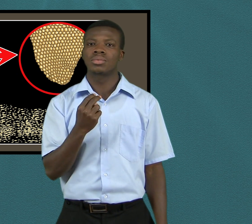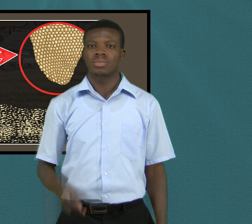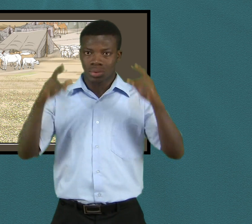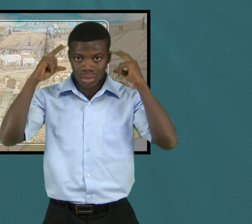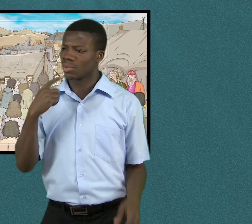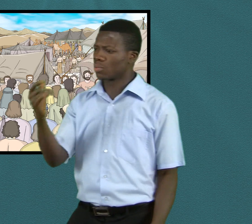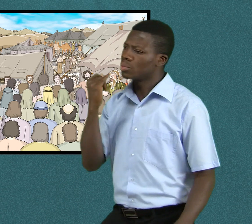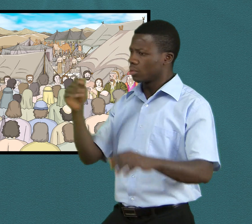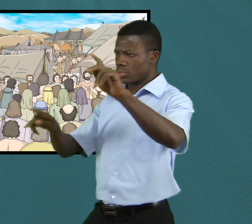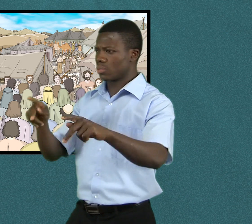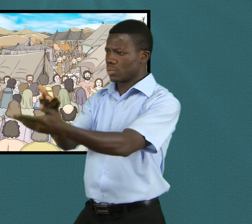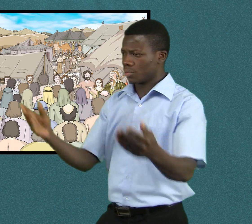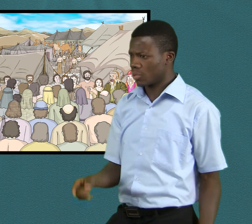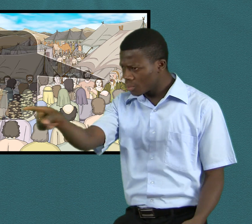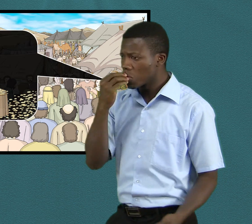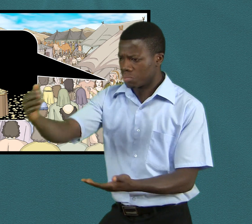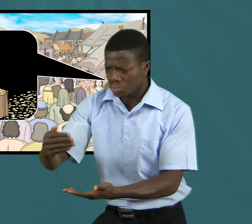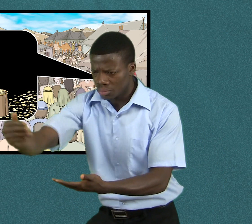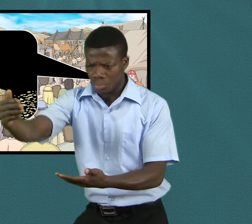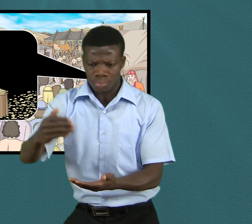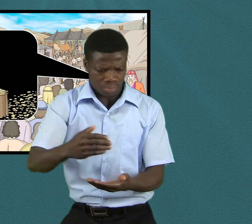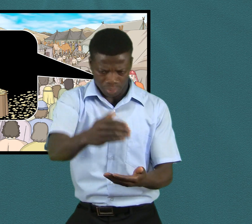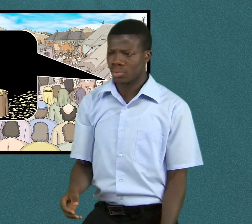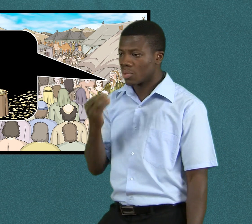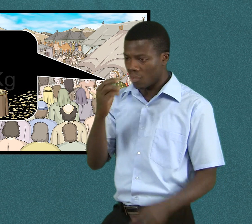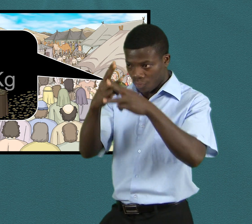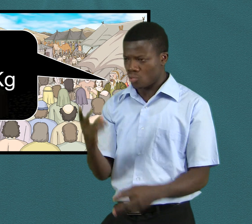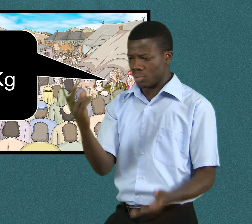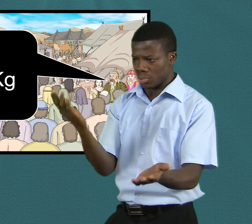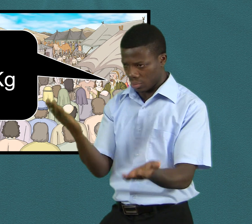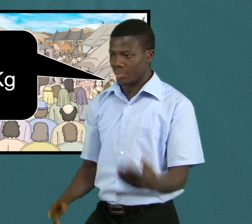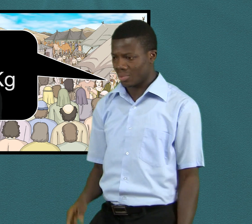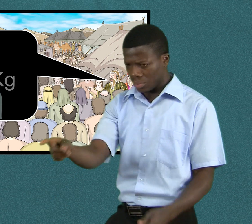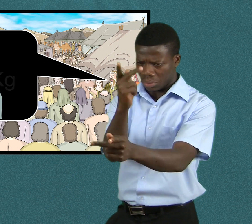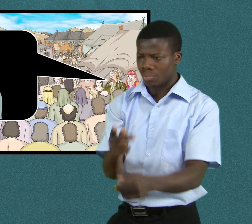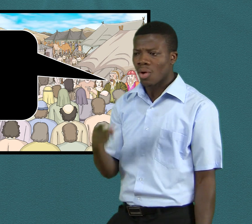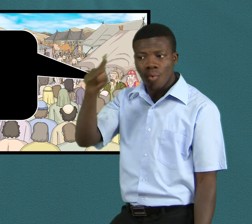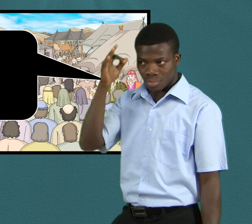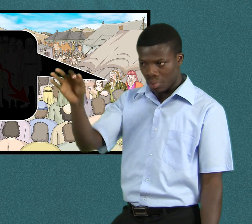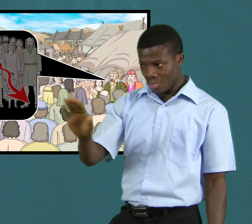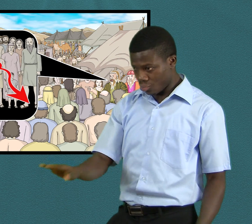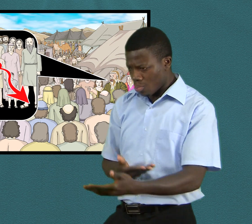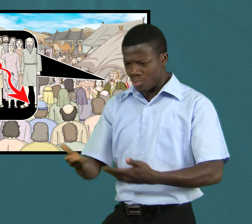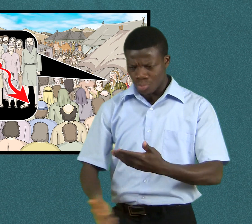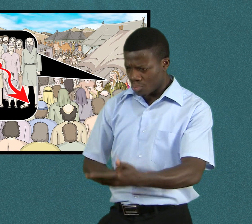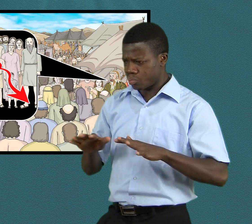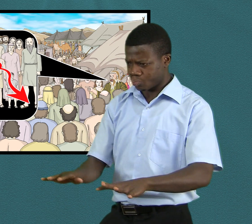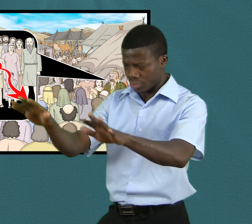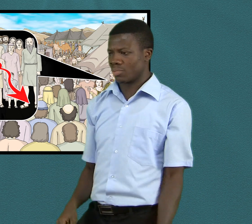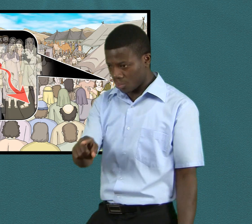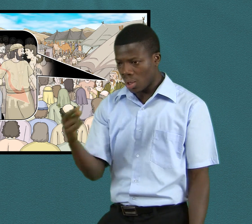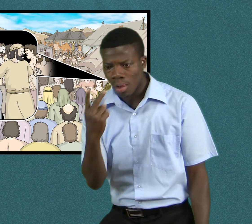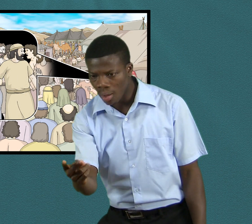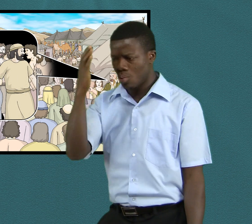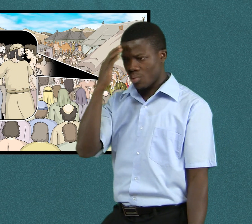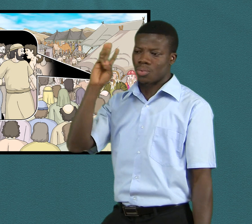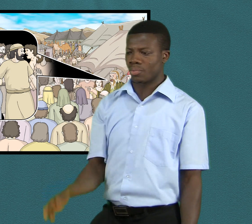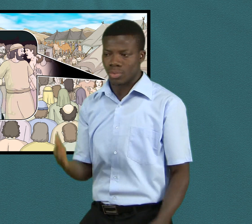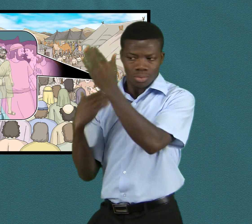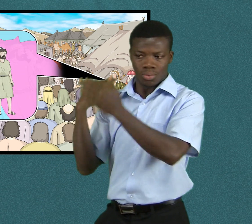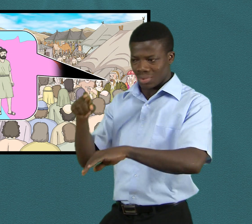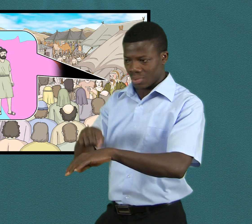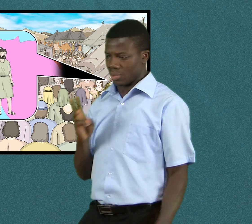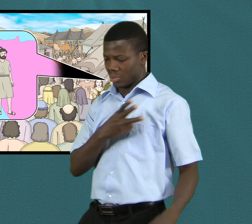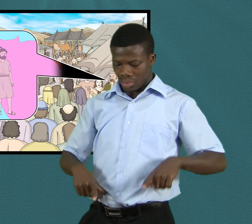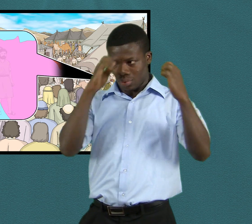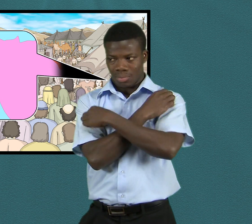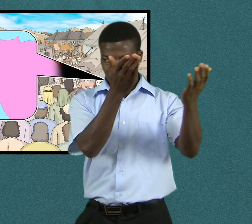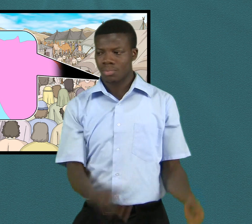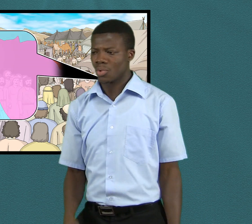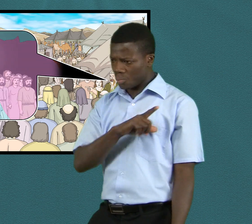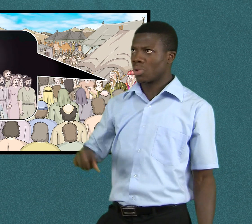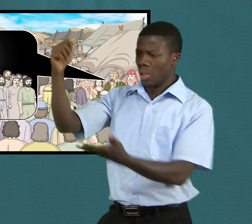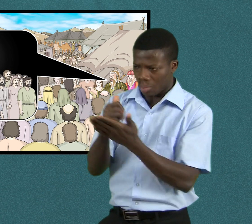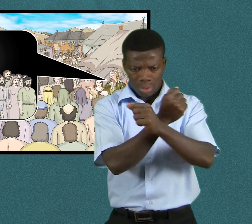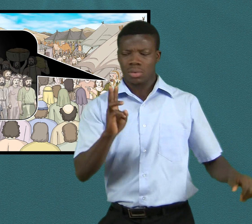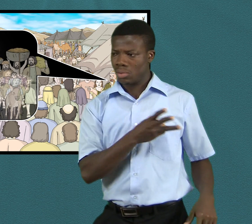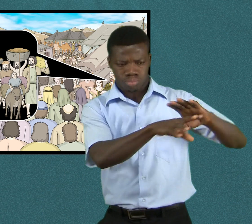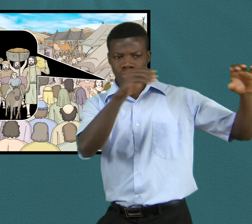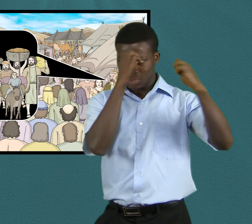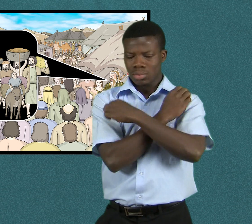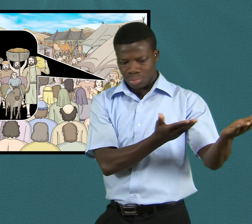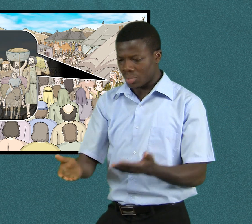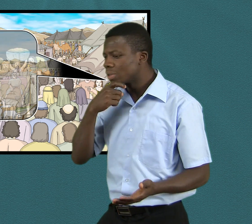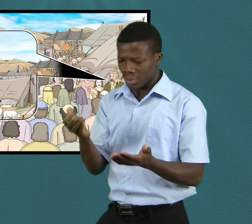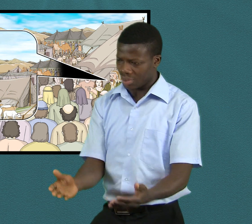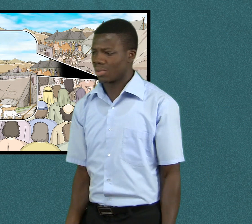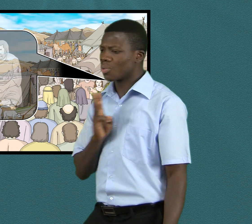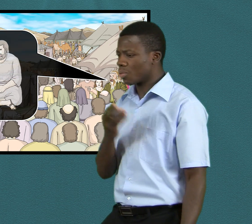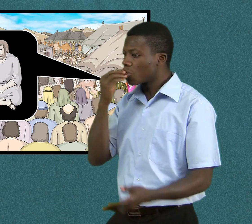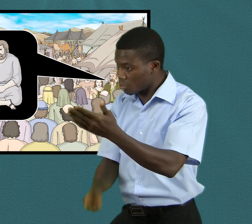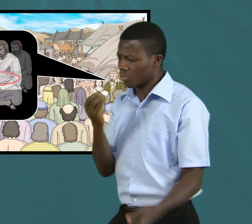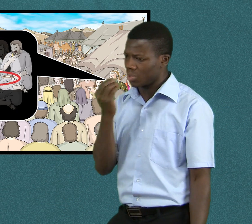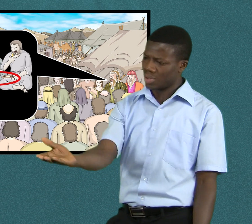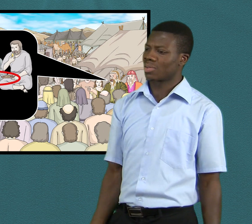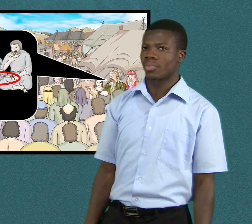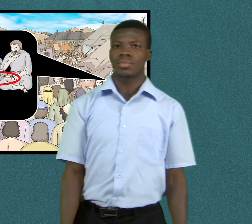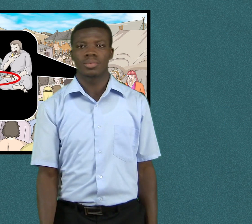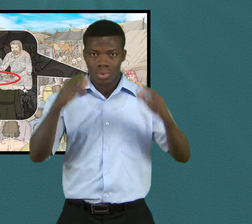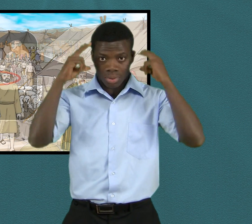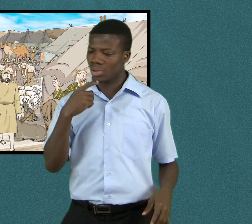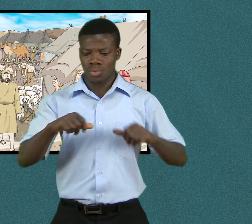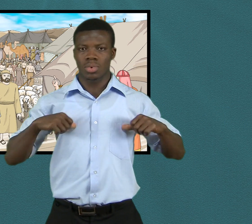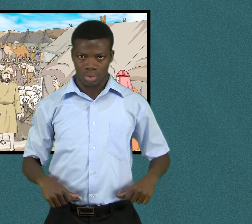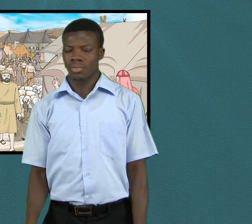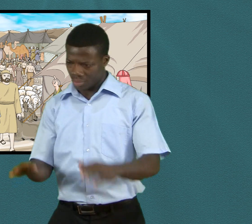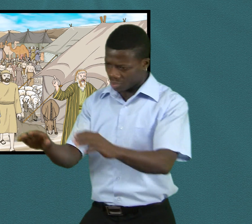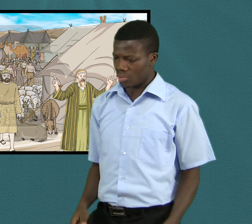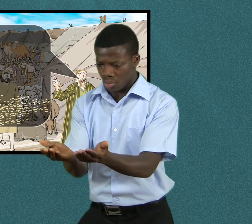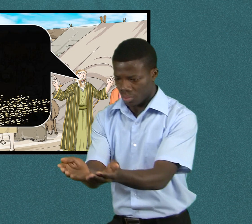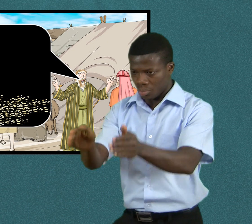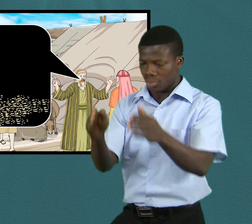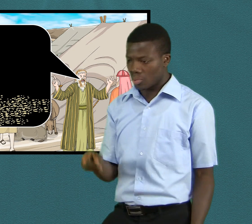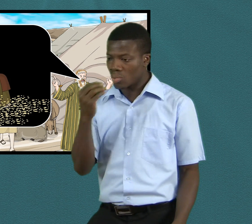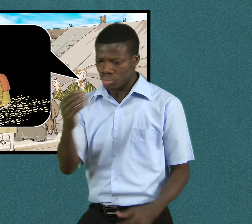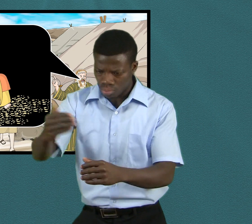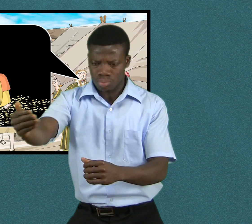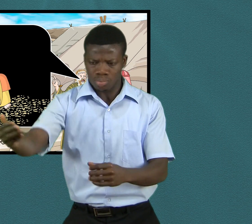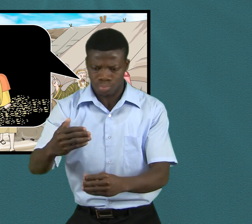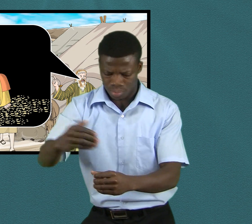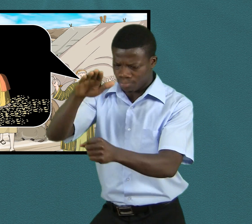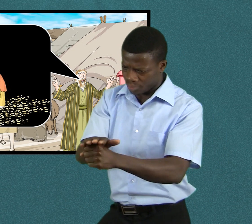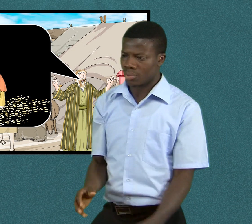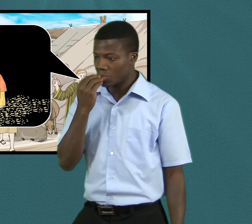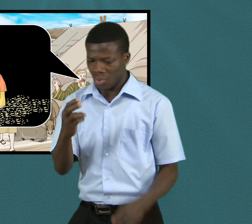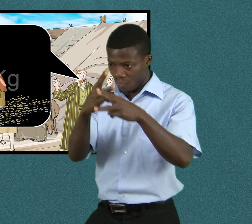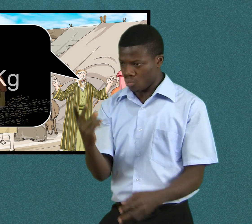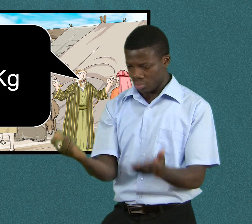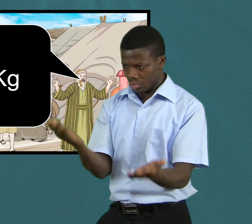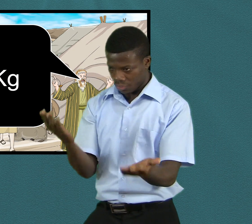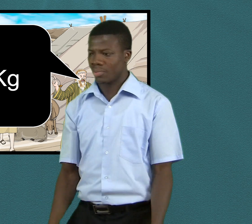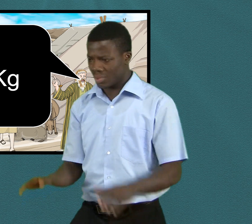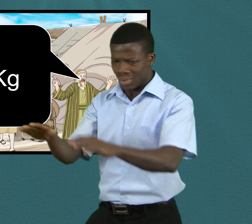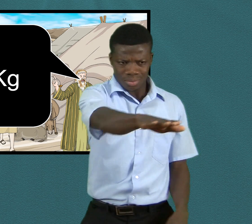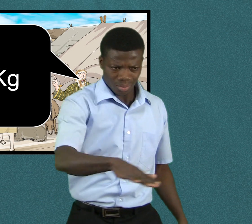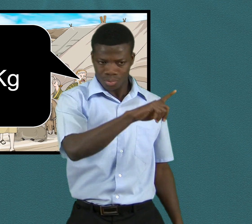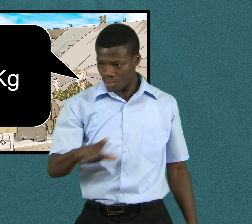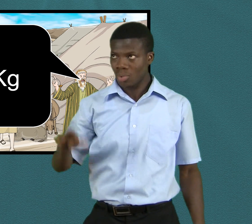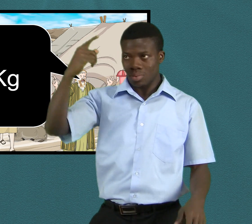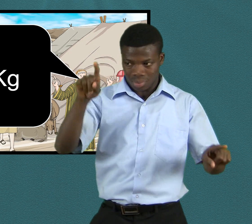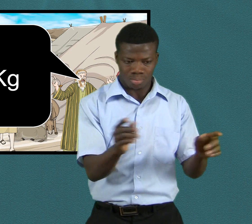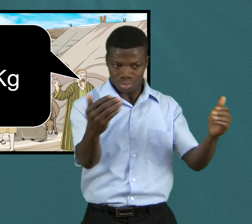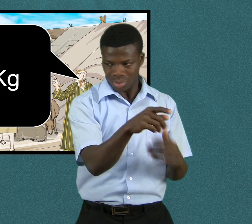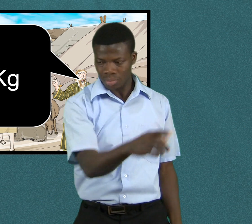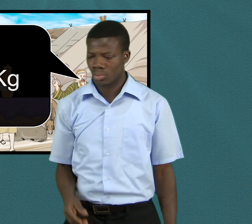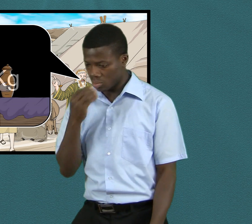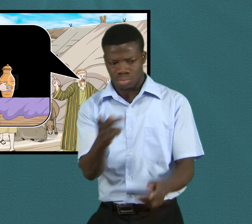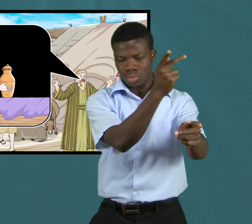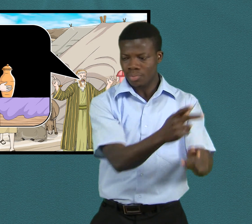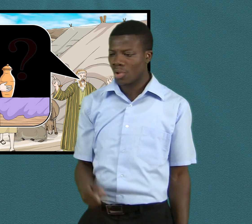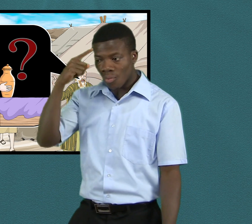Moses said, “This is what the LORD has commanded: ‘Keep an omer of manna for the generations to come, so that they may see the bread I fed you in the wilderness when I brought you out of the land of Egypt.’” So Moses told Aaron, “Take a jar and fill it with an omer of manna.